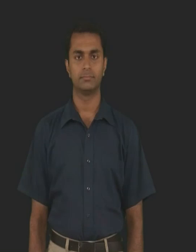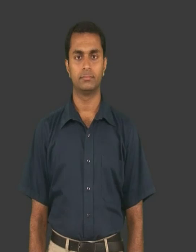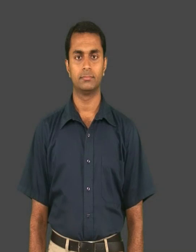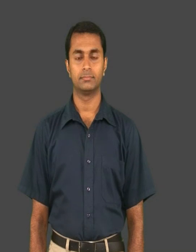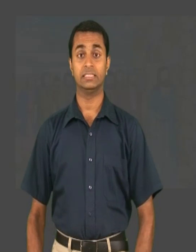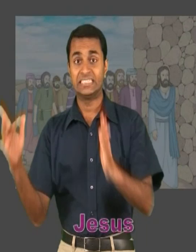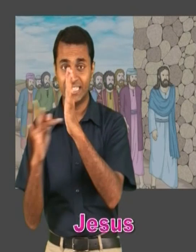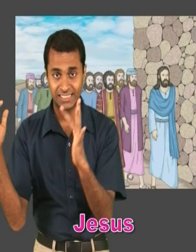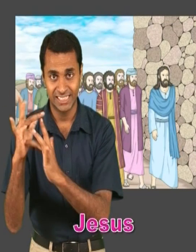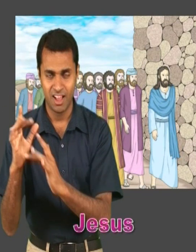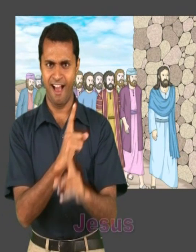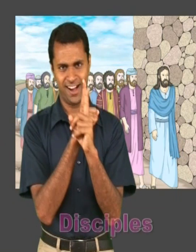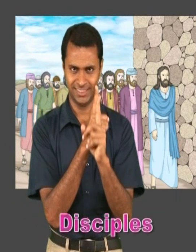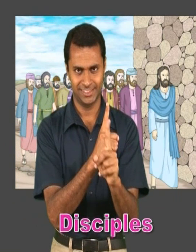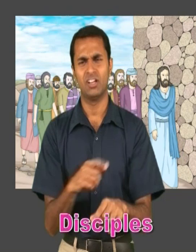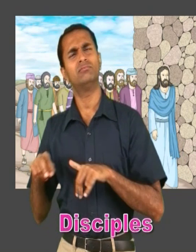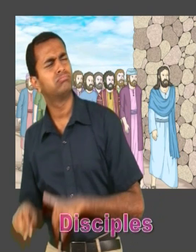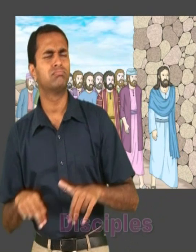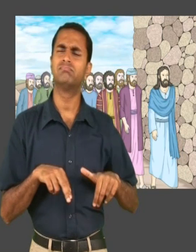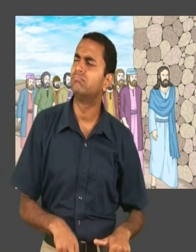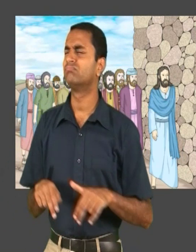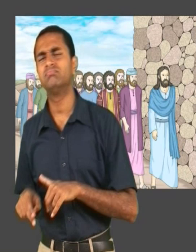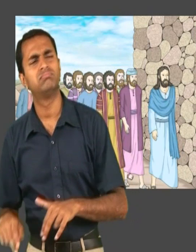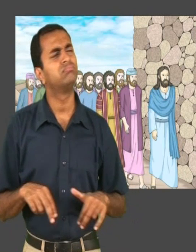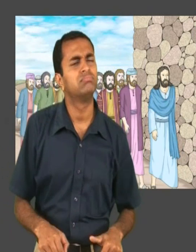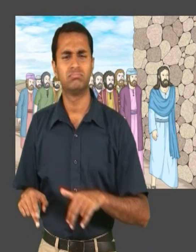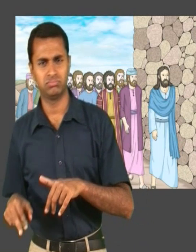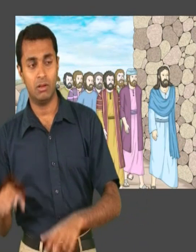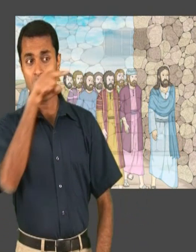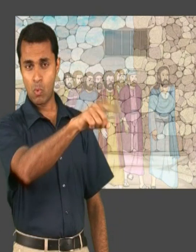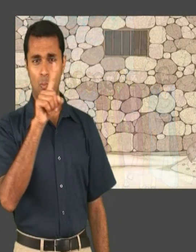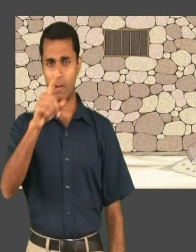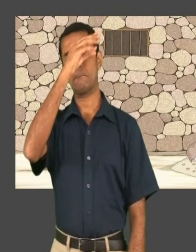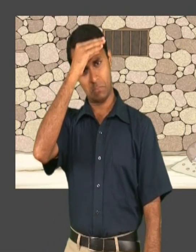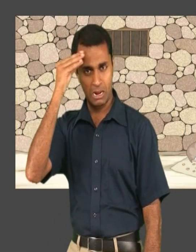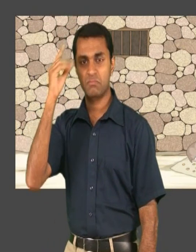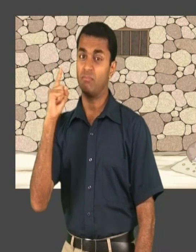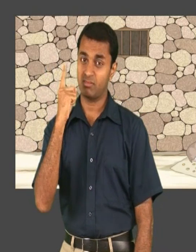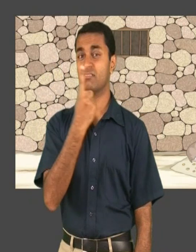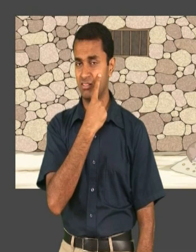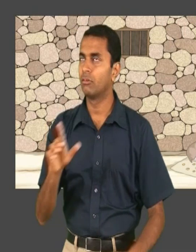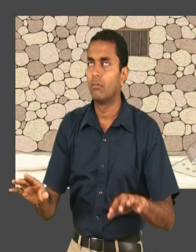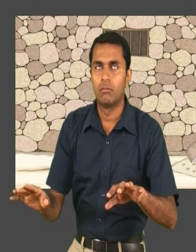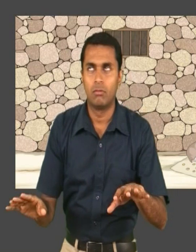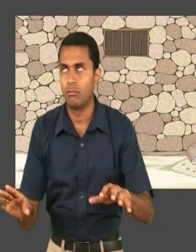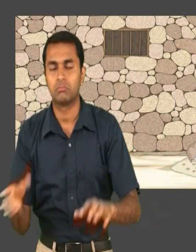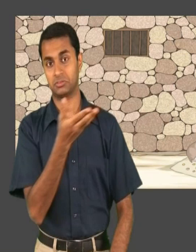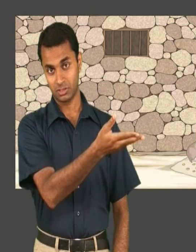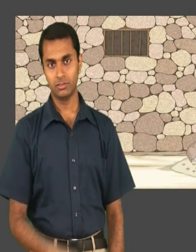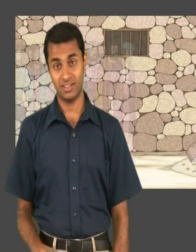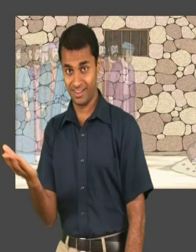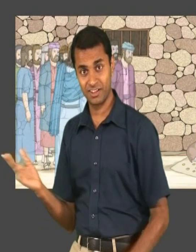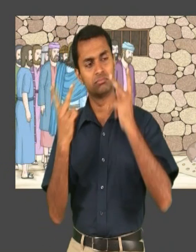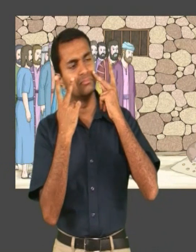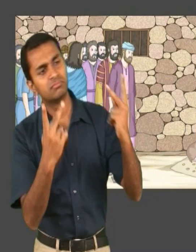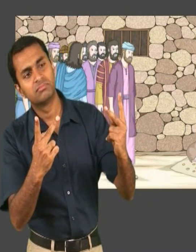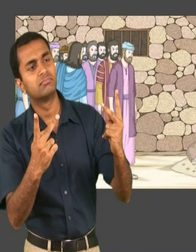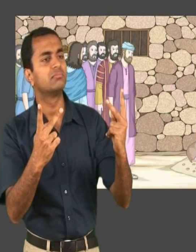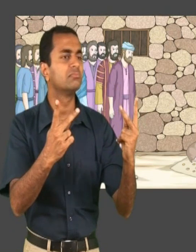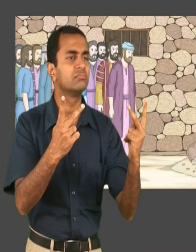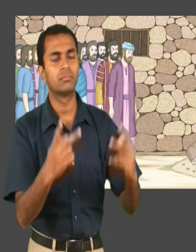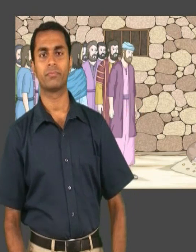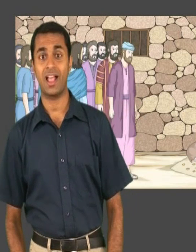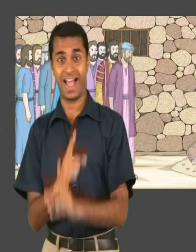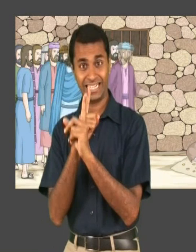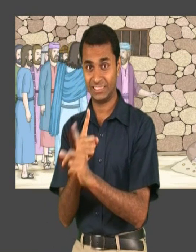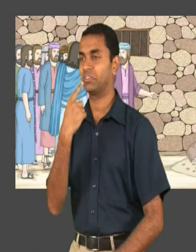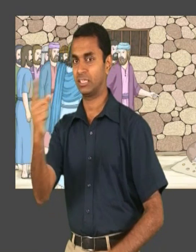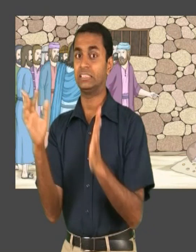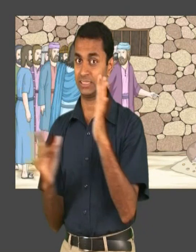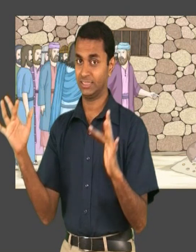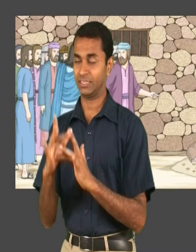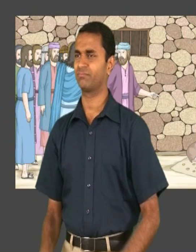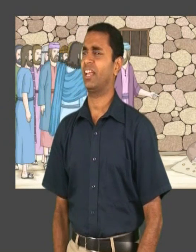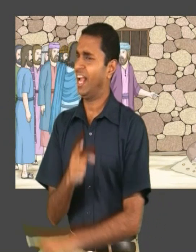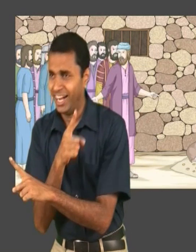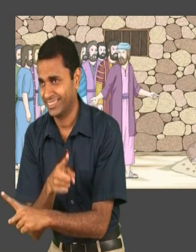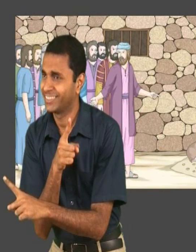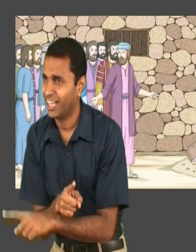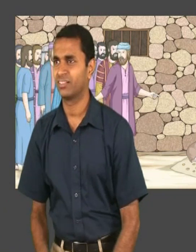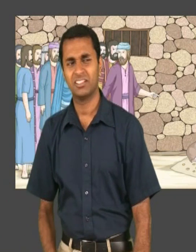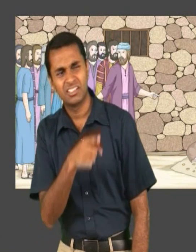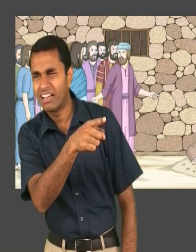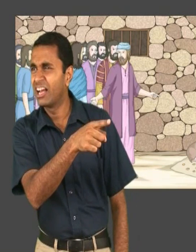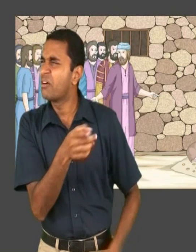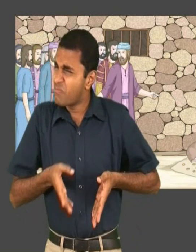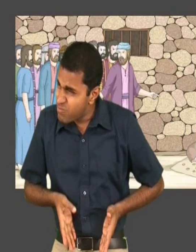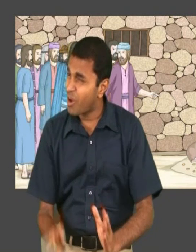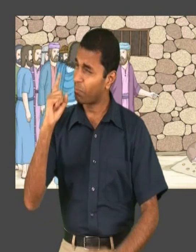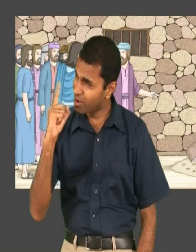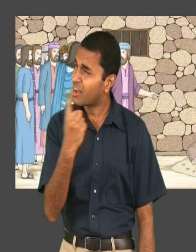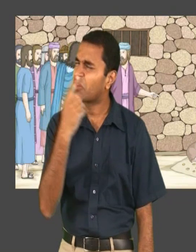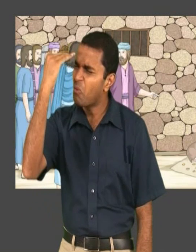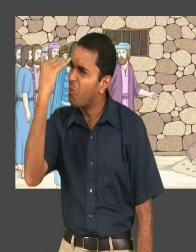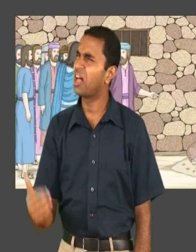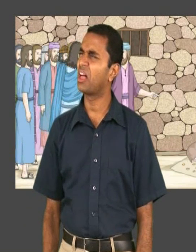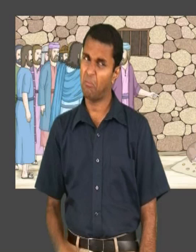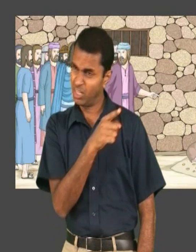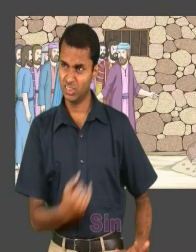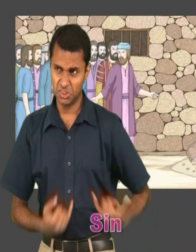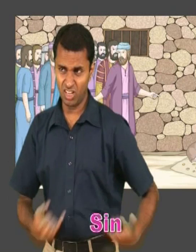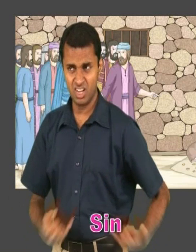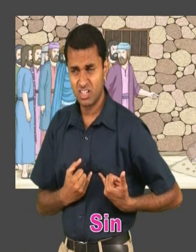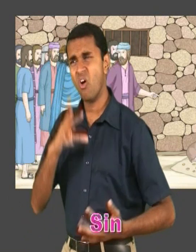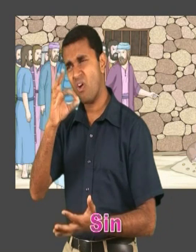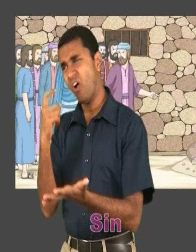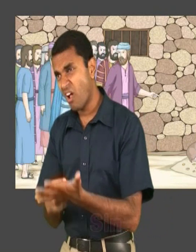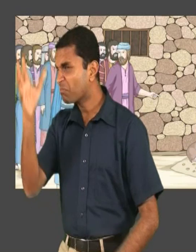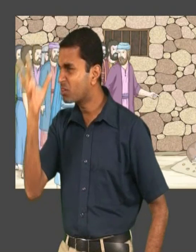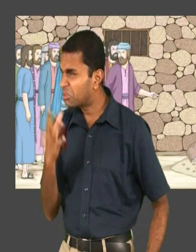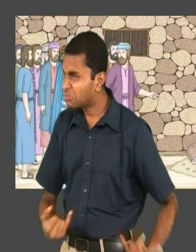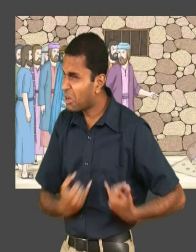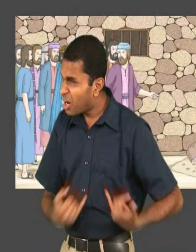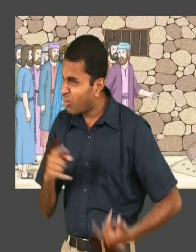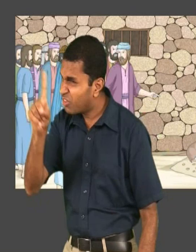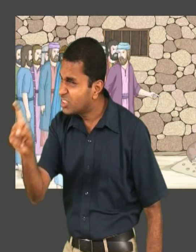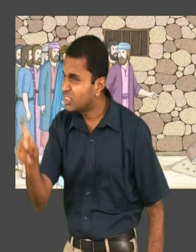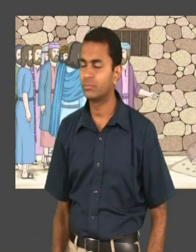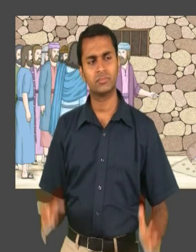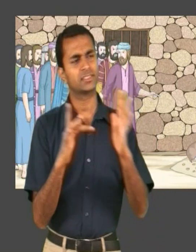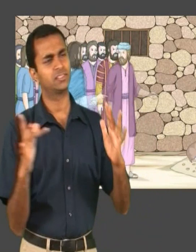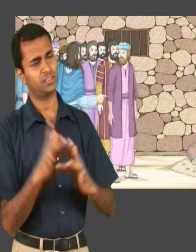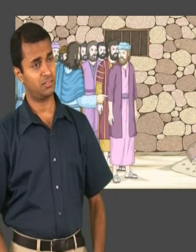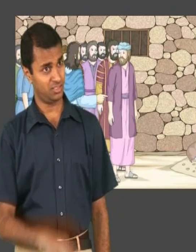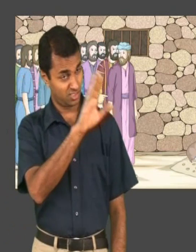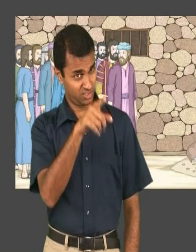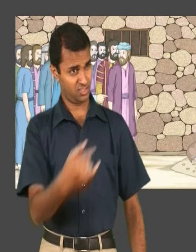Now as Jesus was passing by, He saw a man blind from birth, and His disciples asked Him, “Rabbi, who sinned, this man or his parents, that he was born blind?”